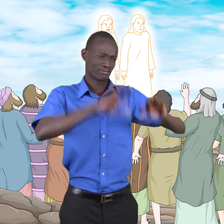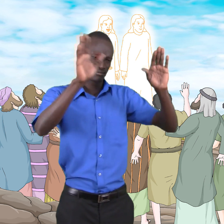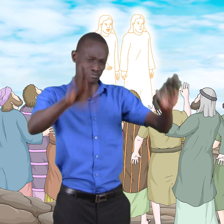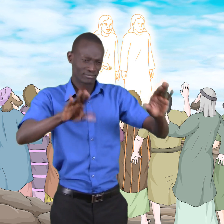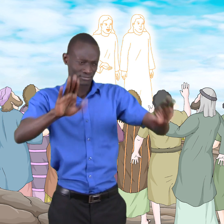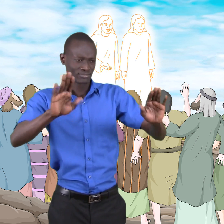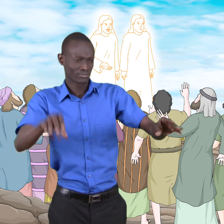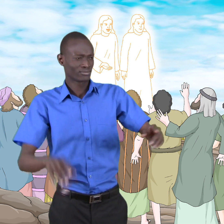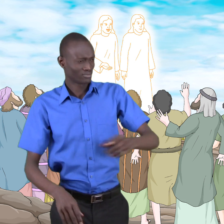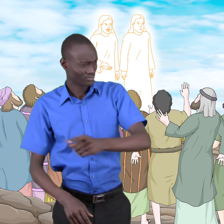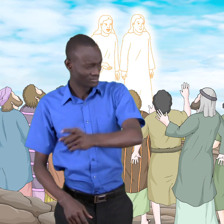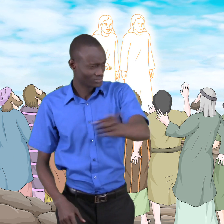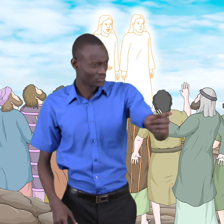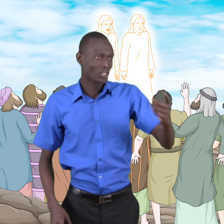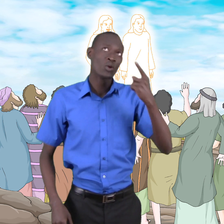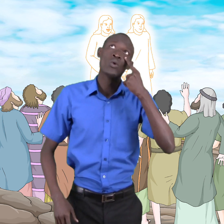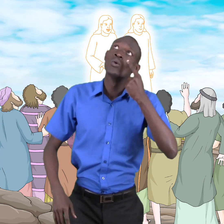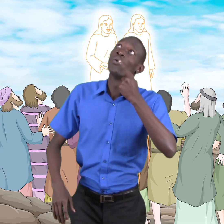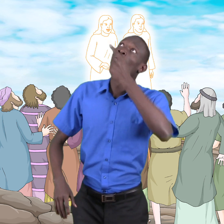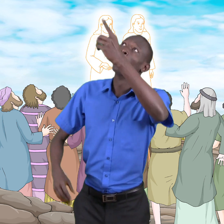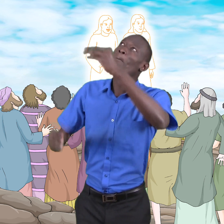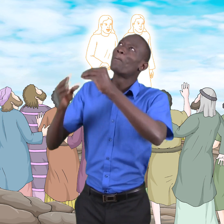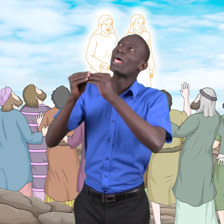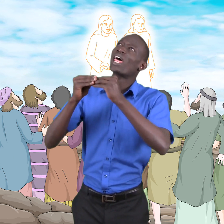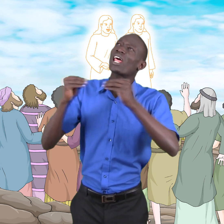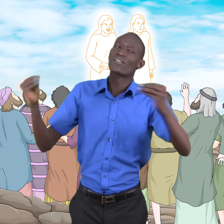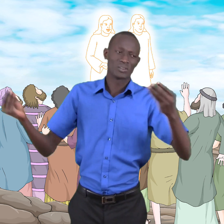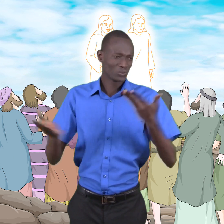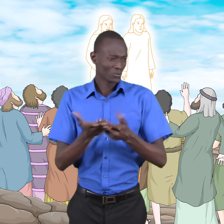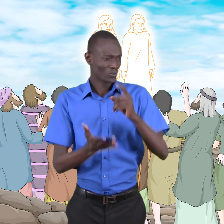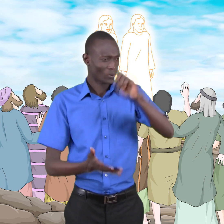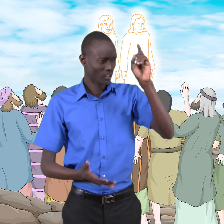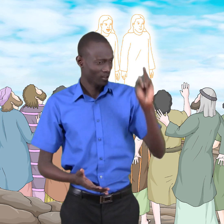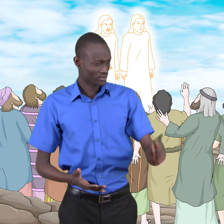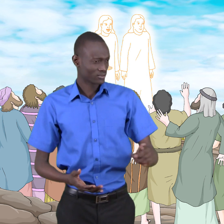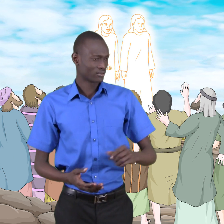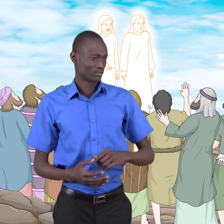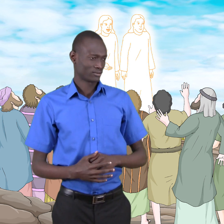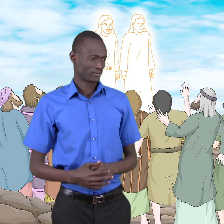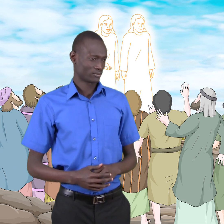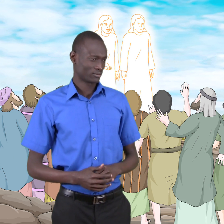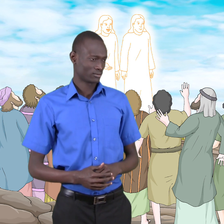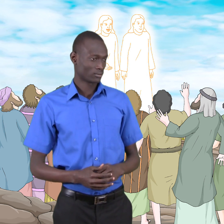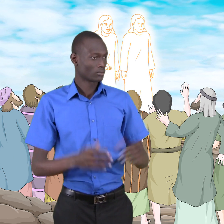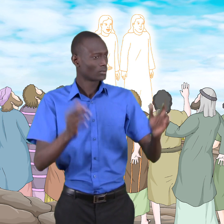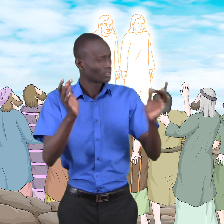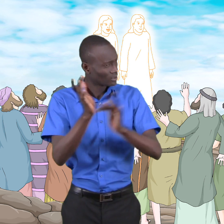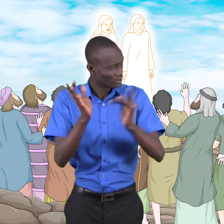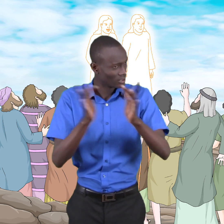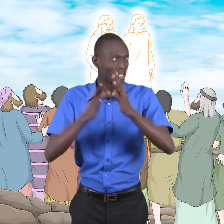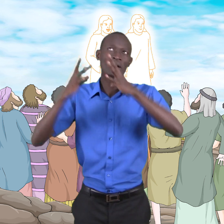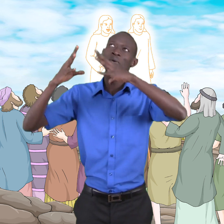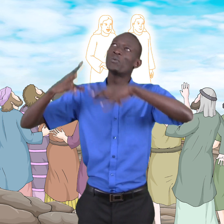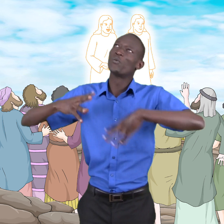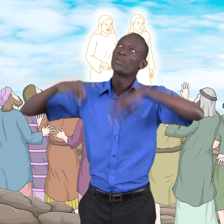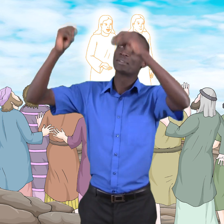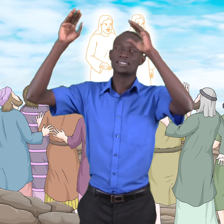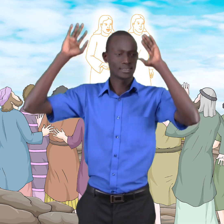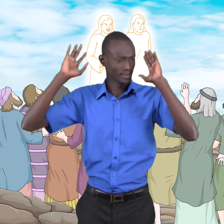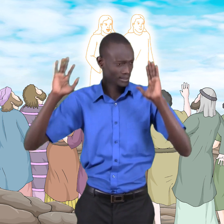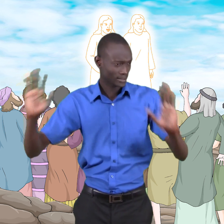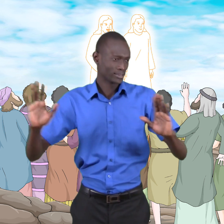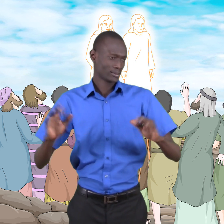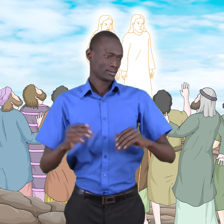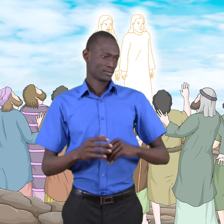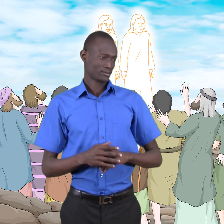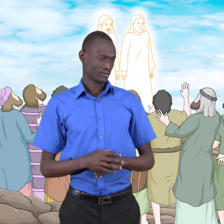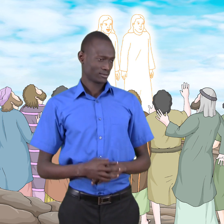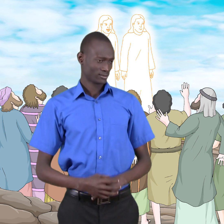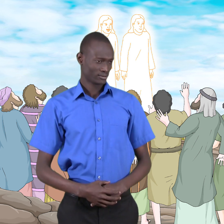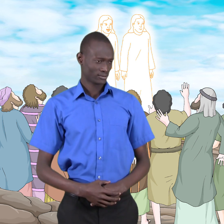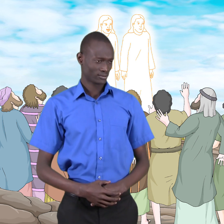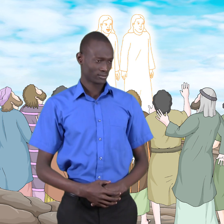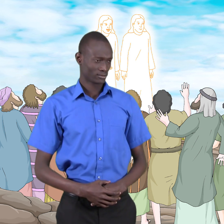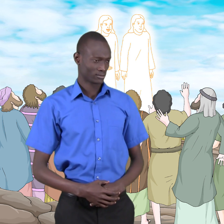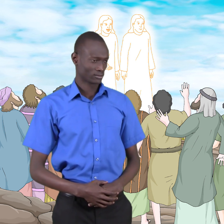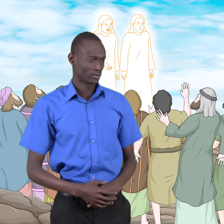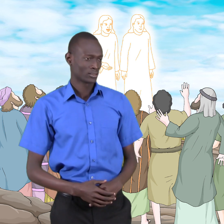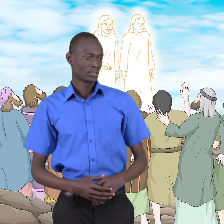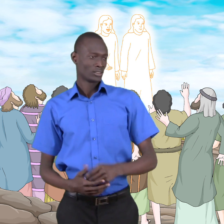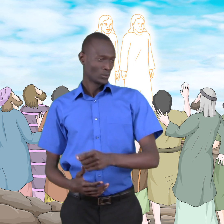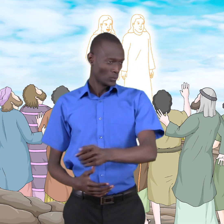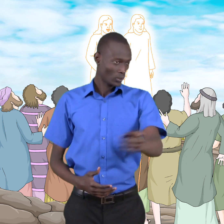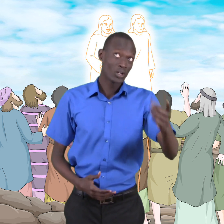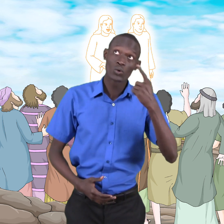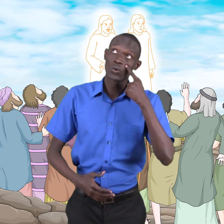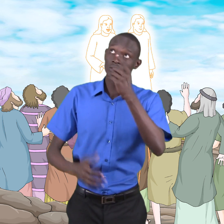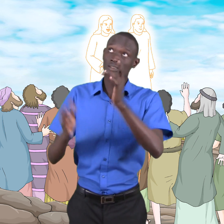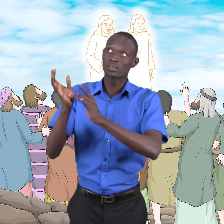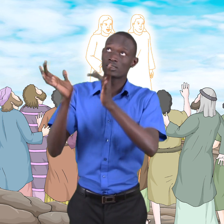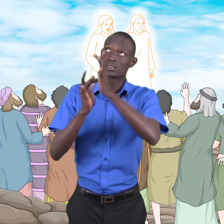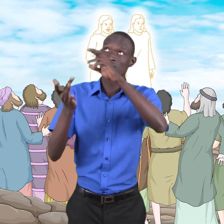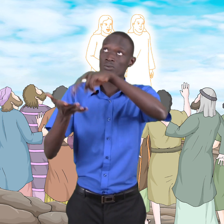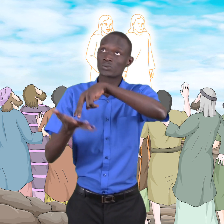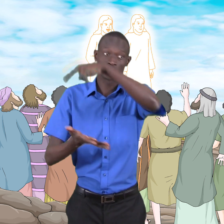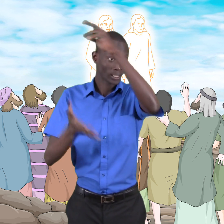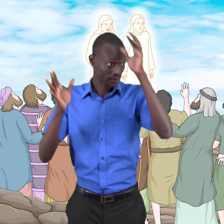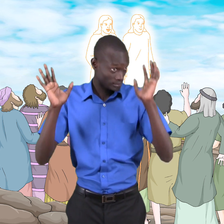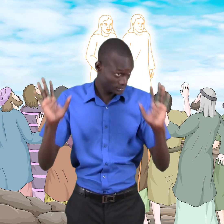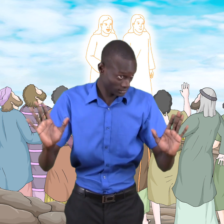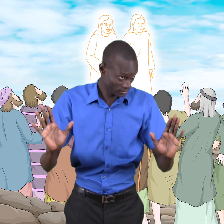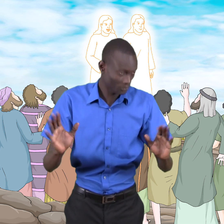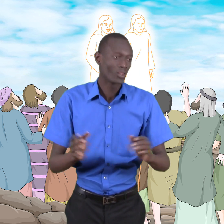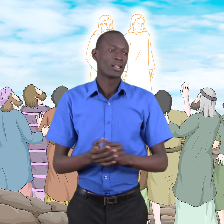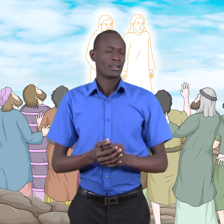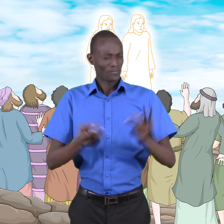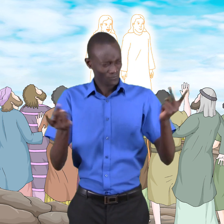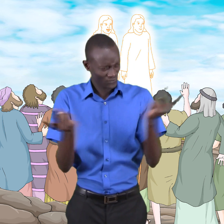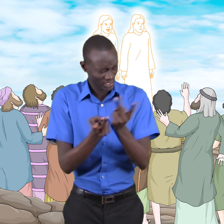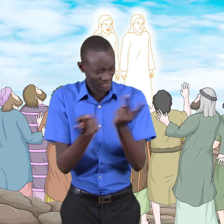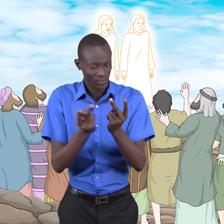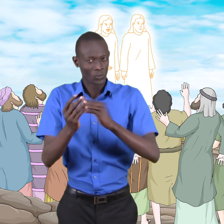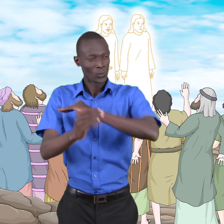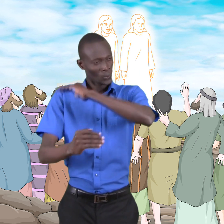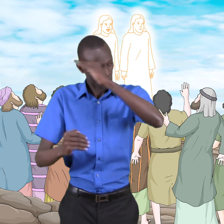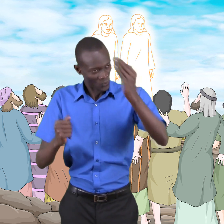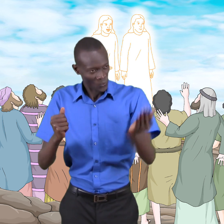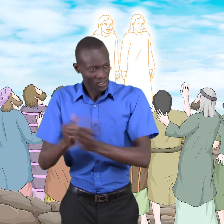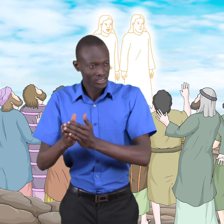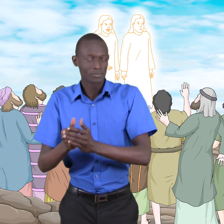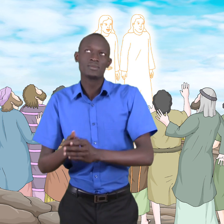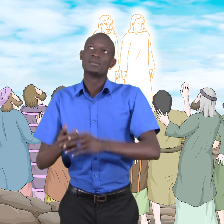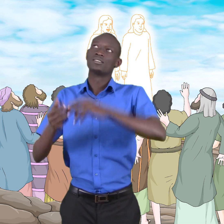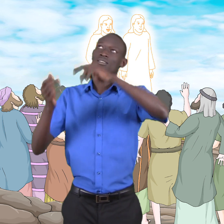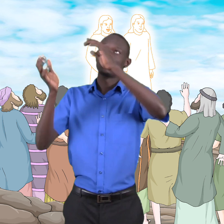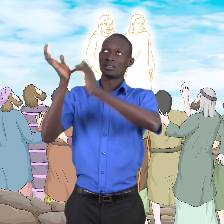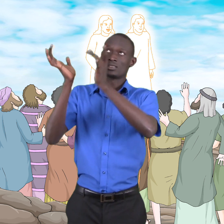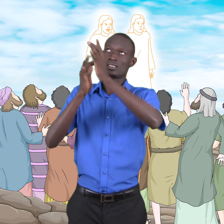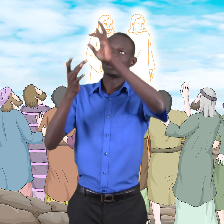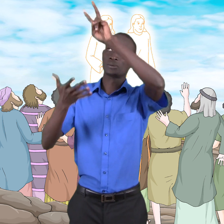“Men of Galilee,” they said, “why do you stand here looking into the sky?